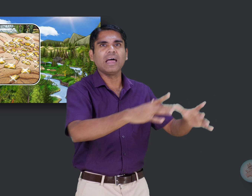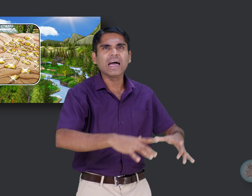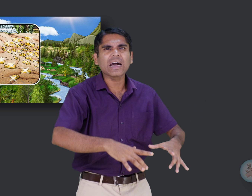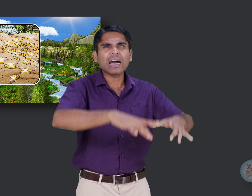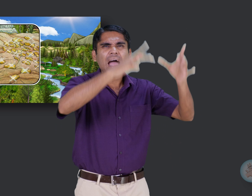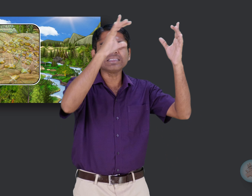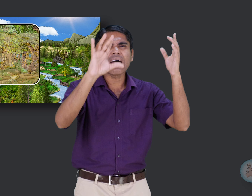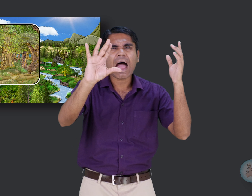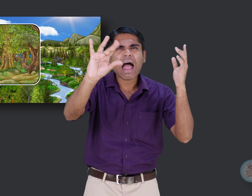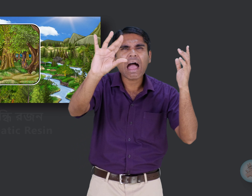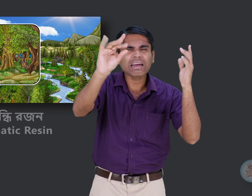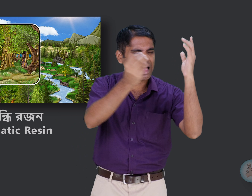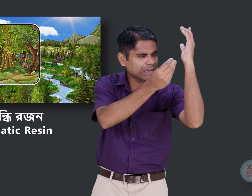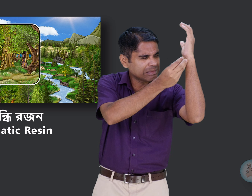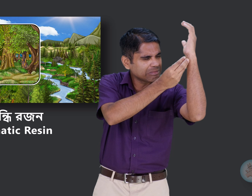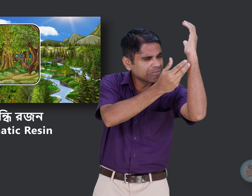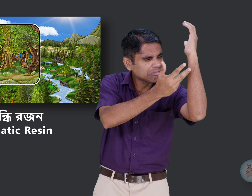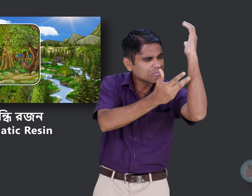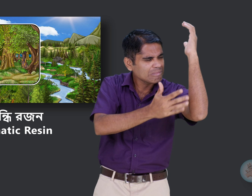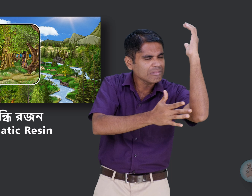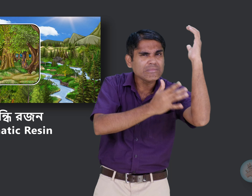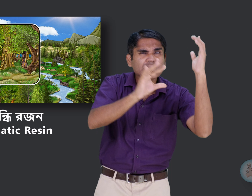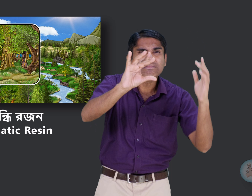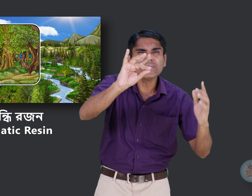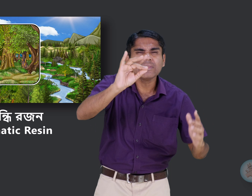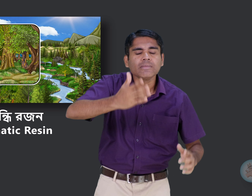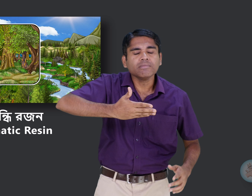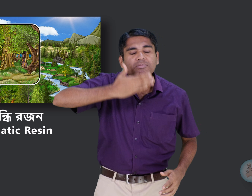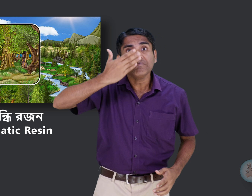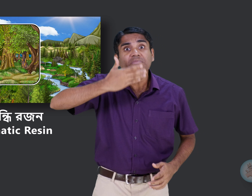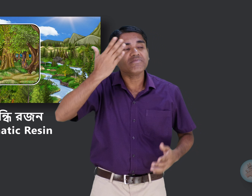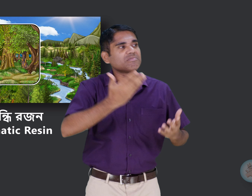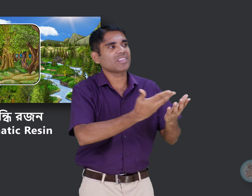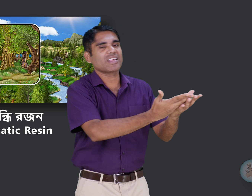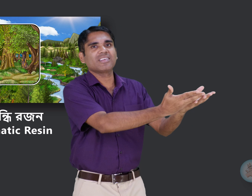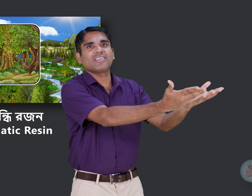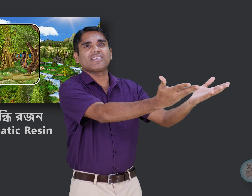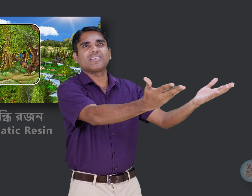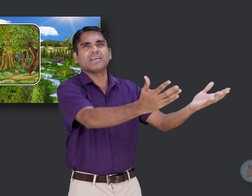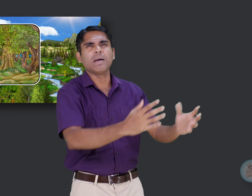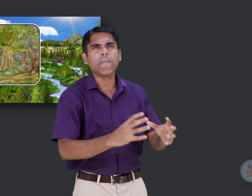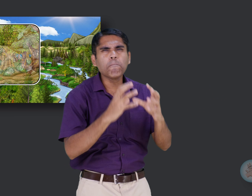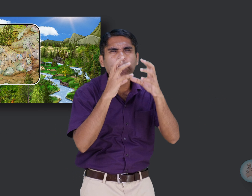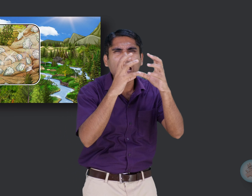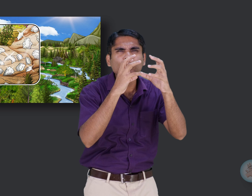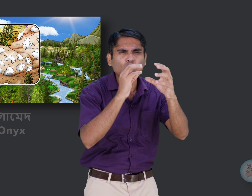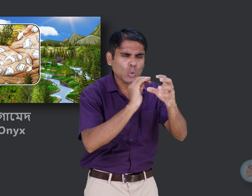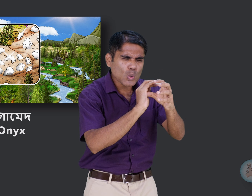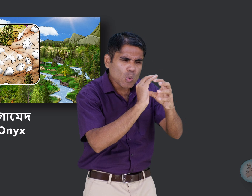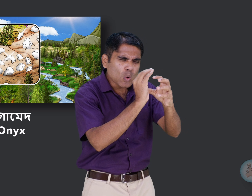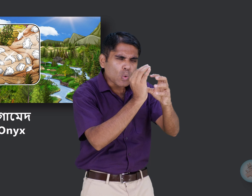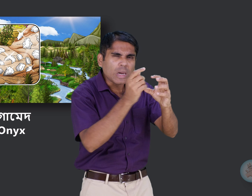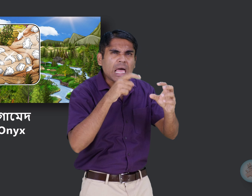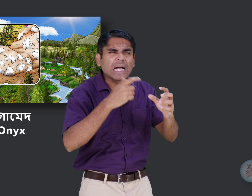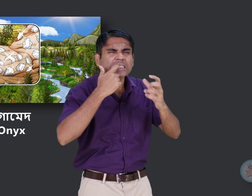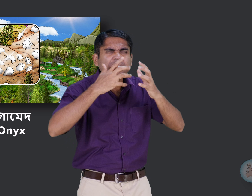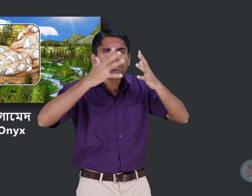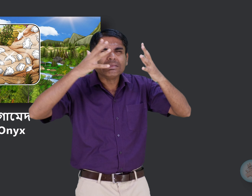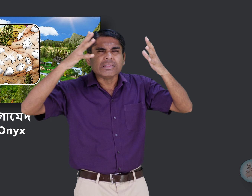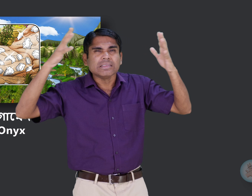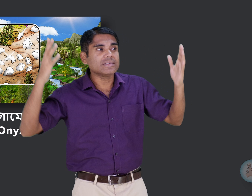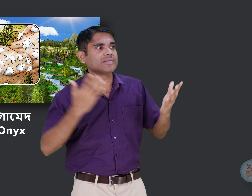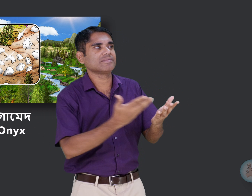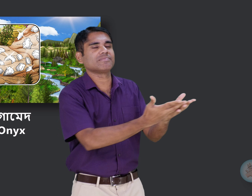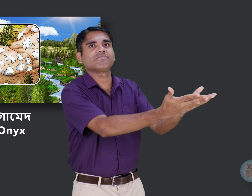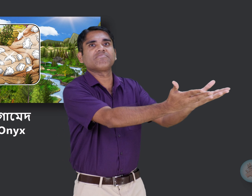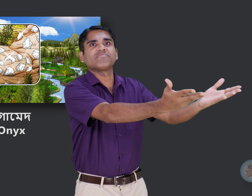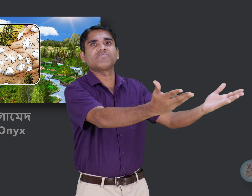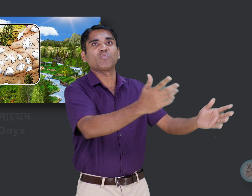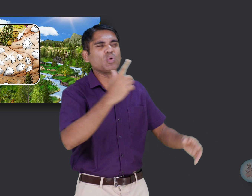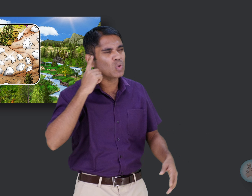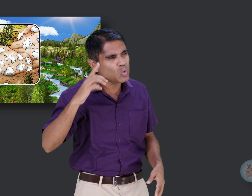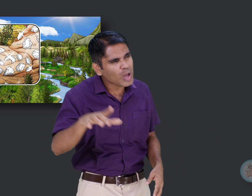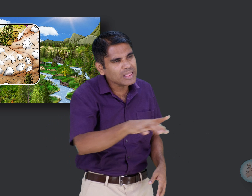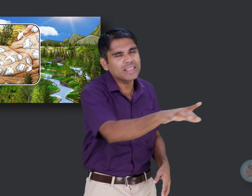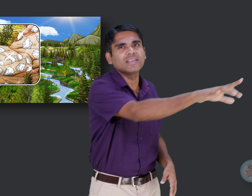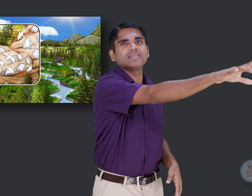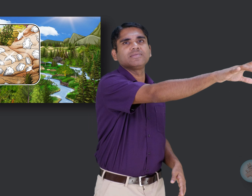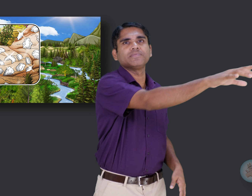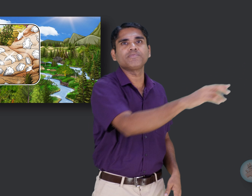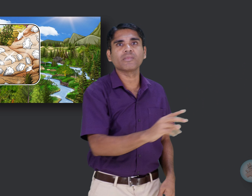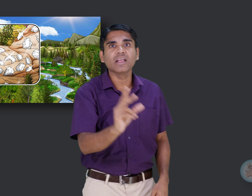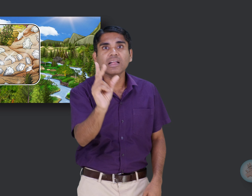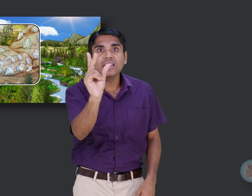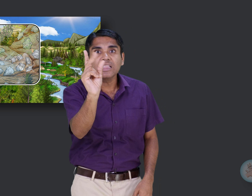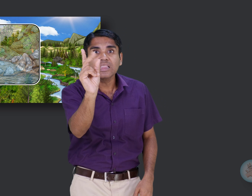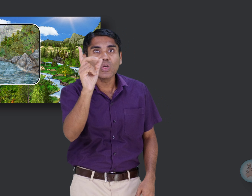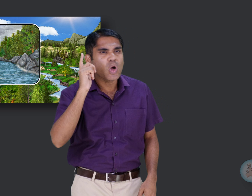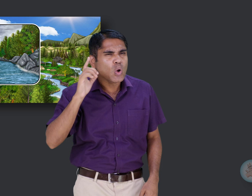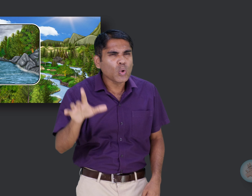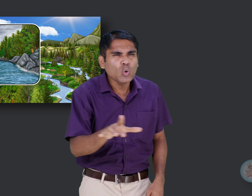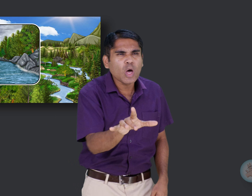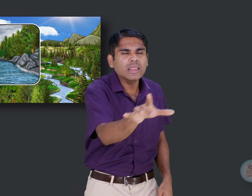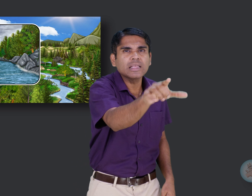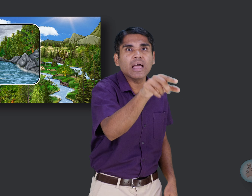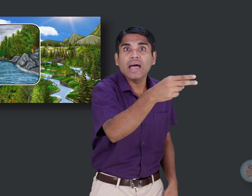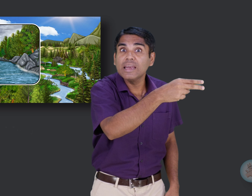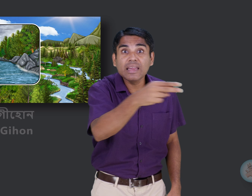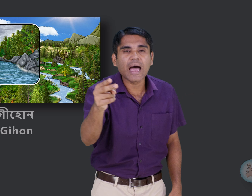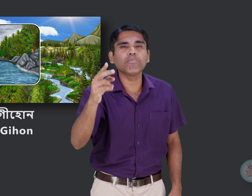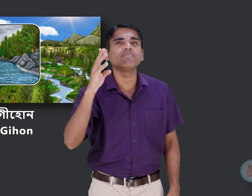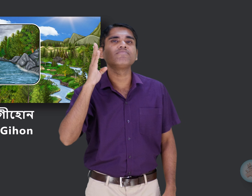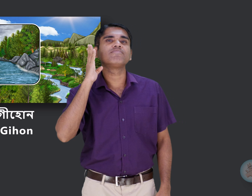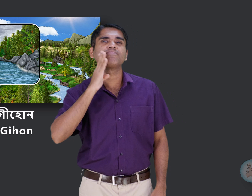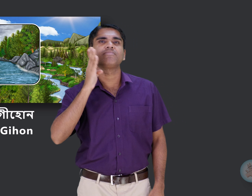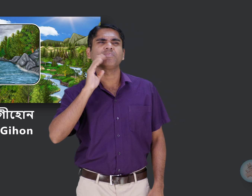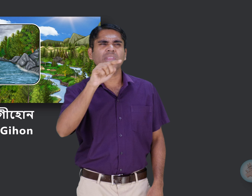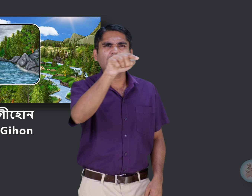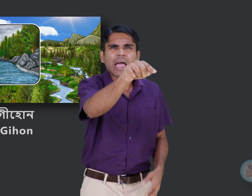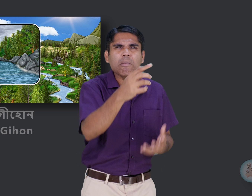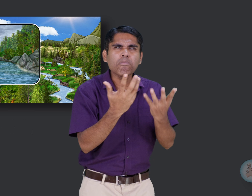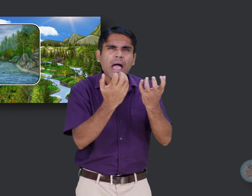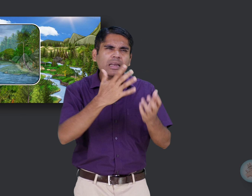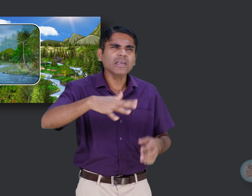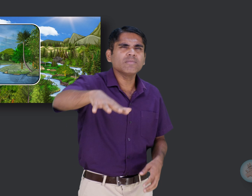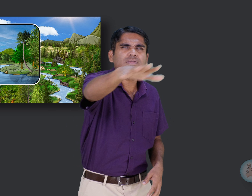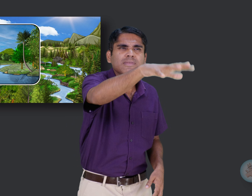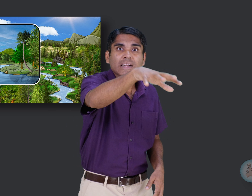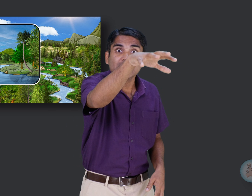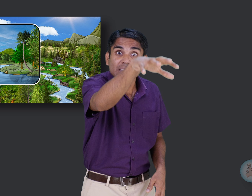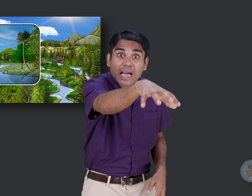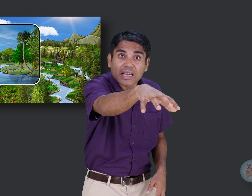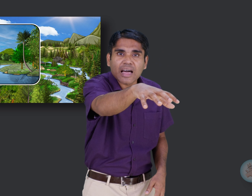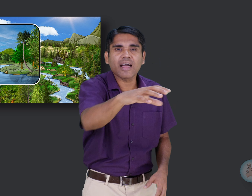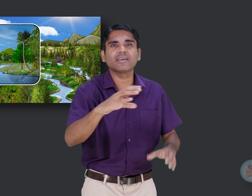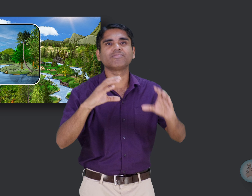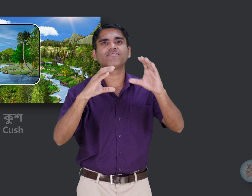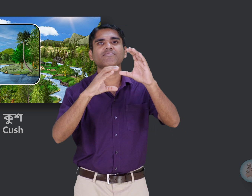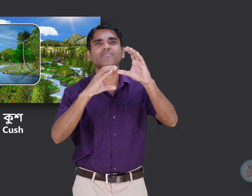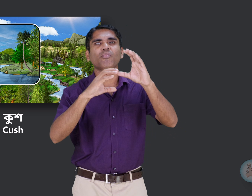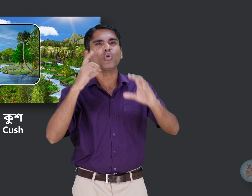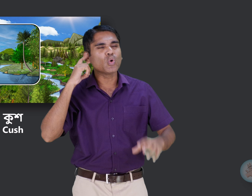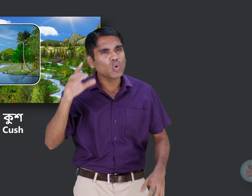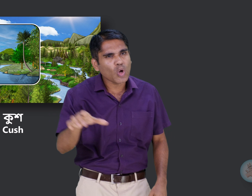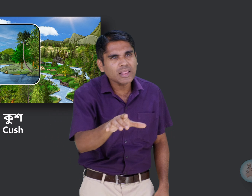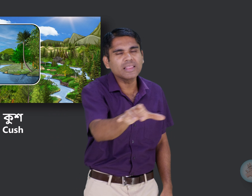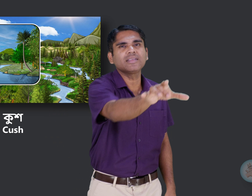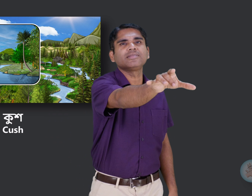And the gold of that land is pure, and bdellium and onyx are found there. The name of the second river is Gihon; it winds through the whole land of Cush.